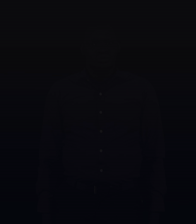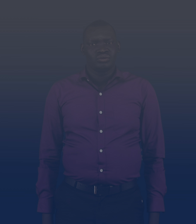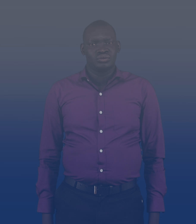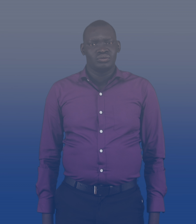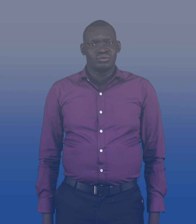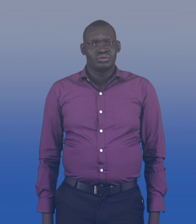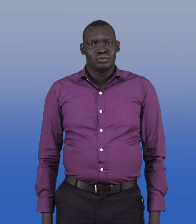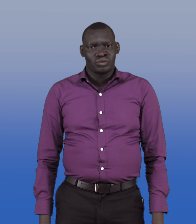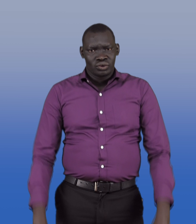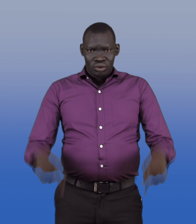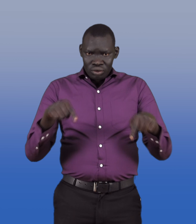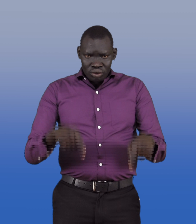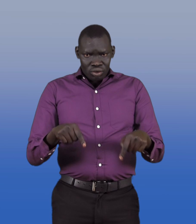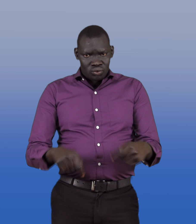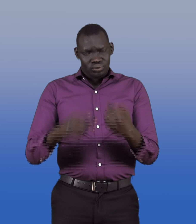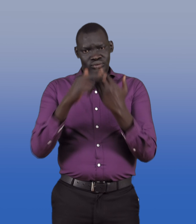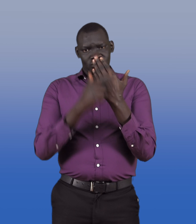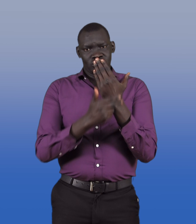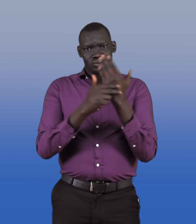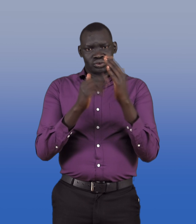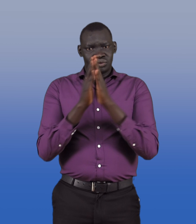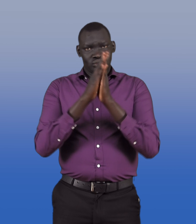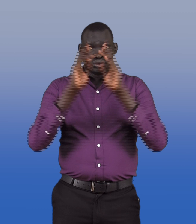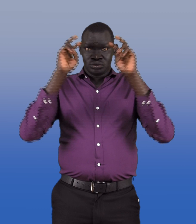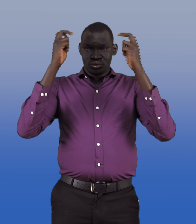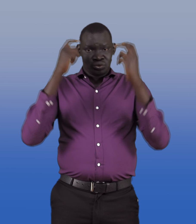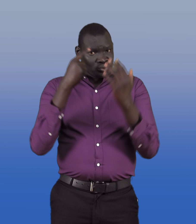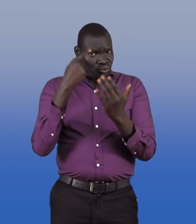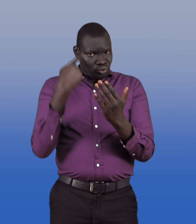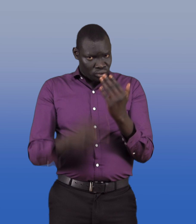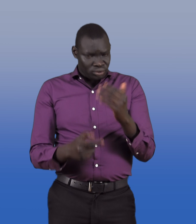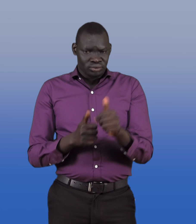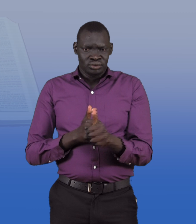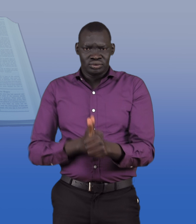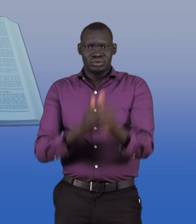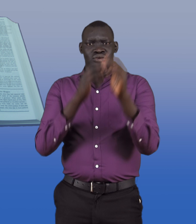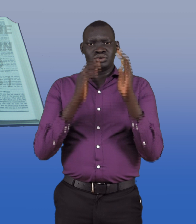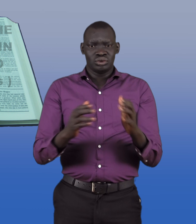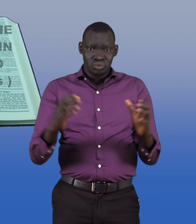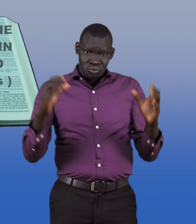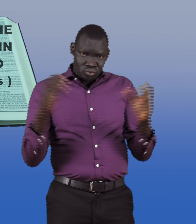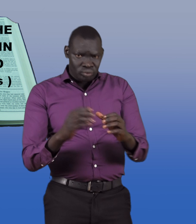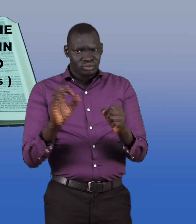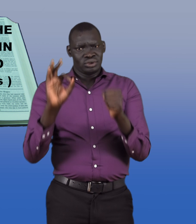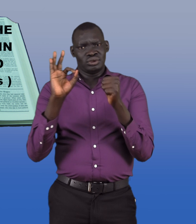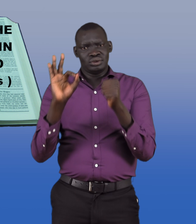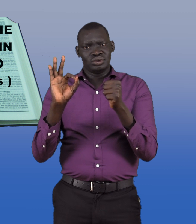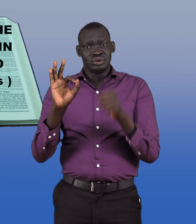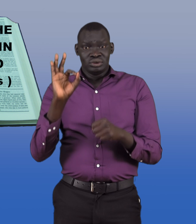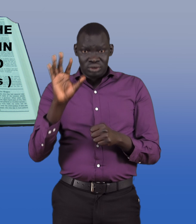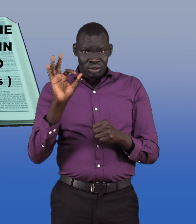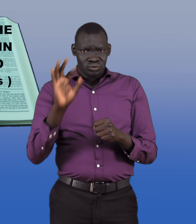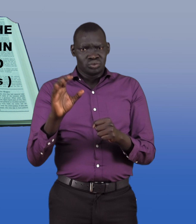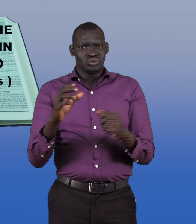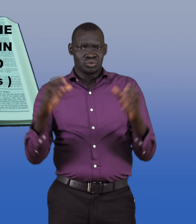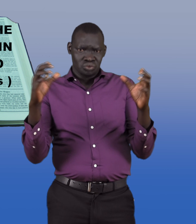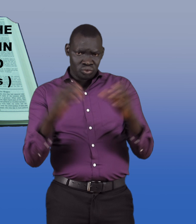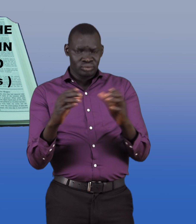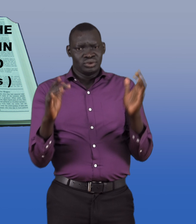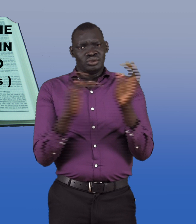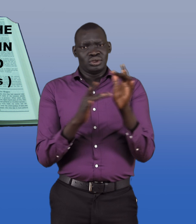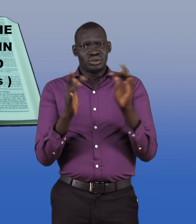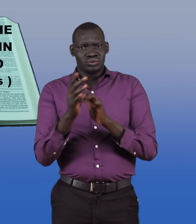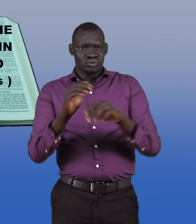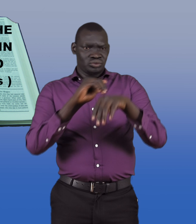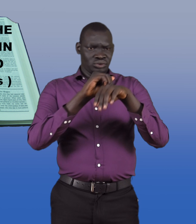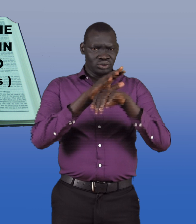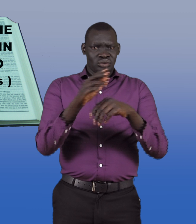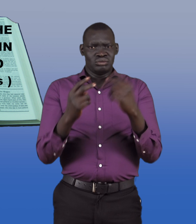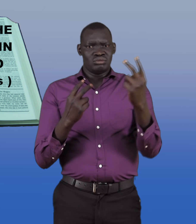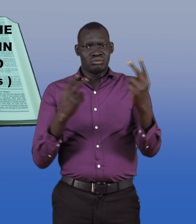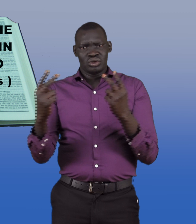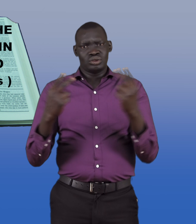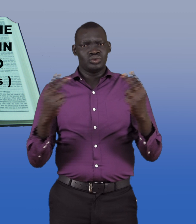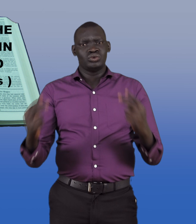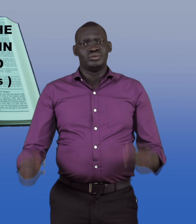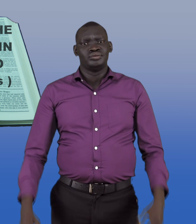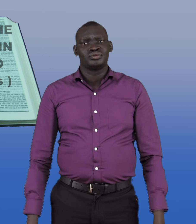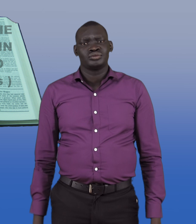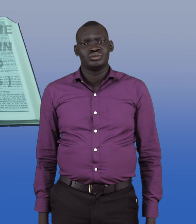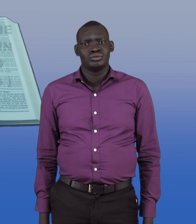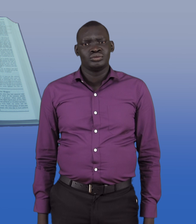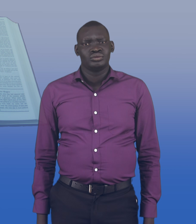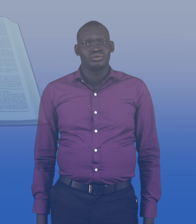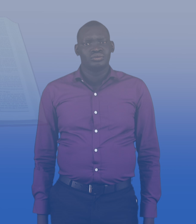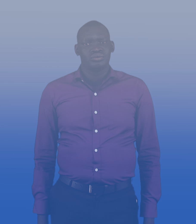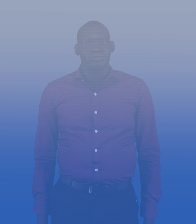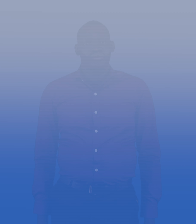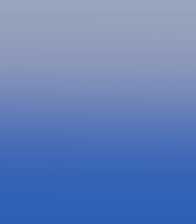Jesus sends 72 followers in group of two